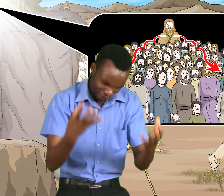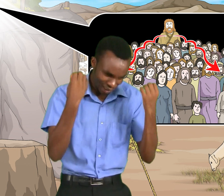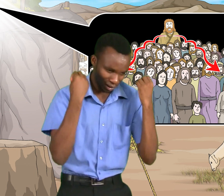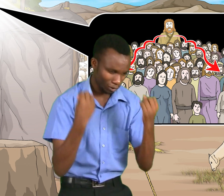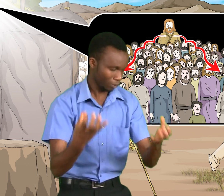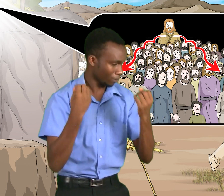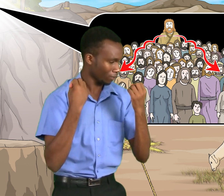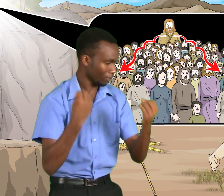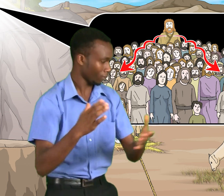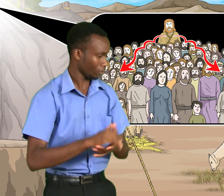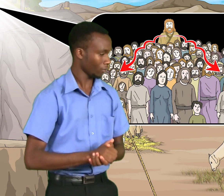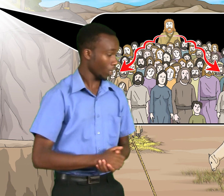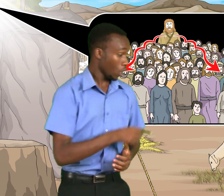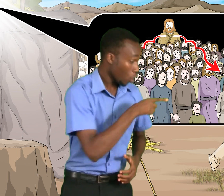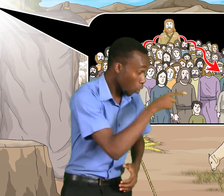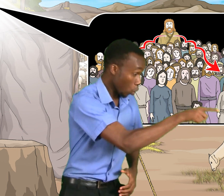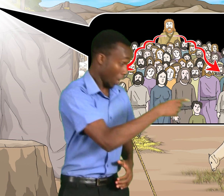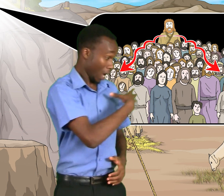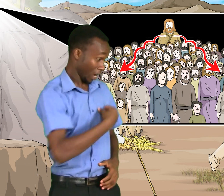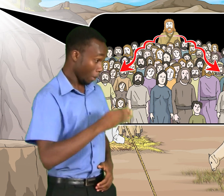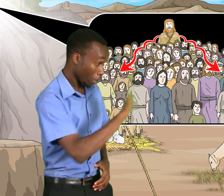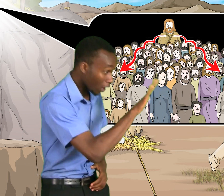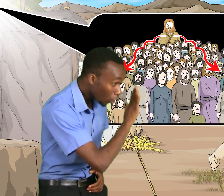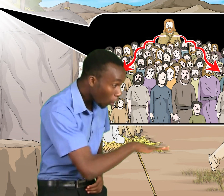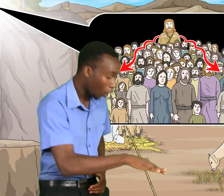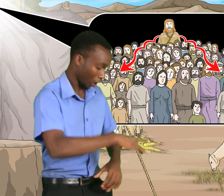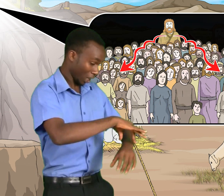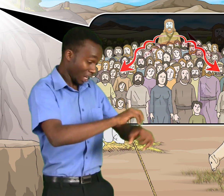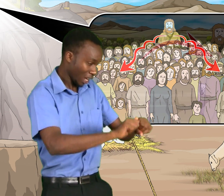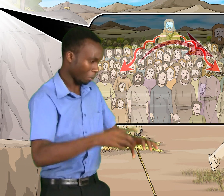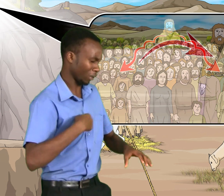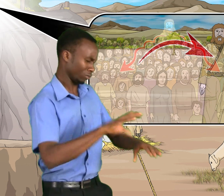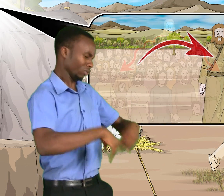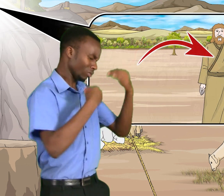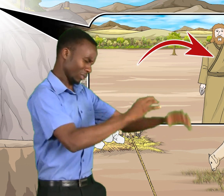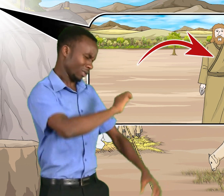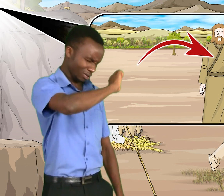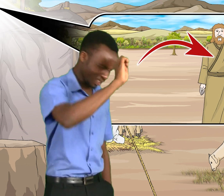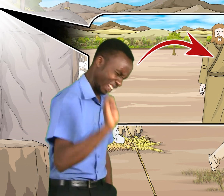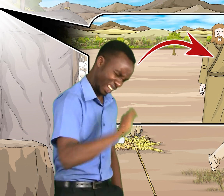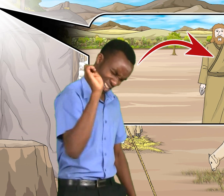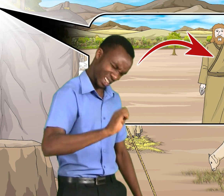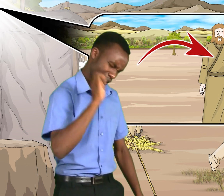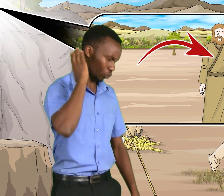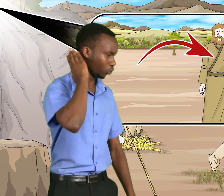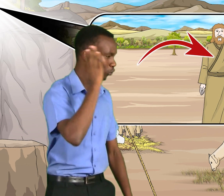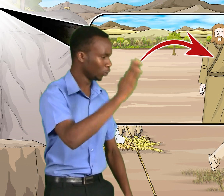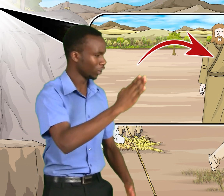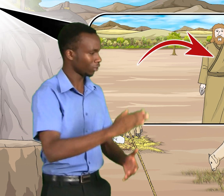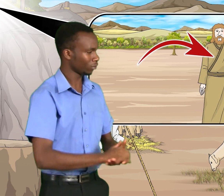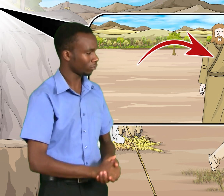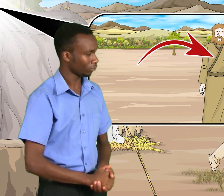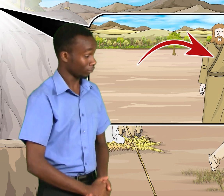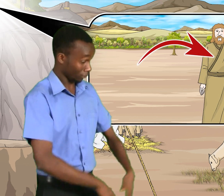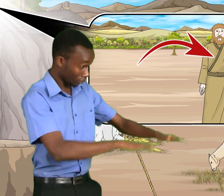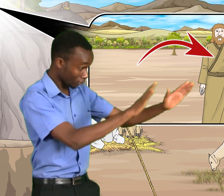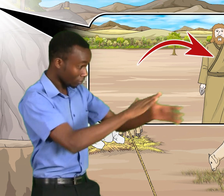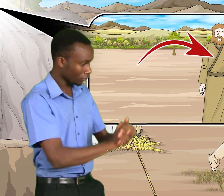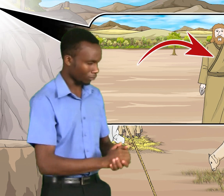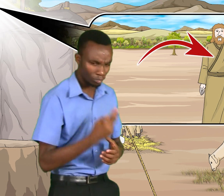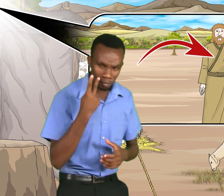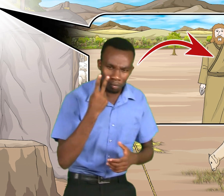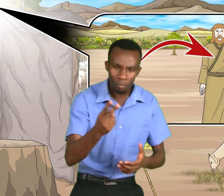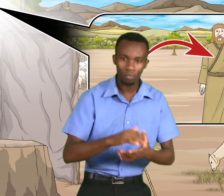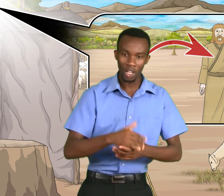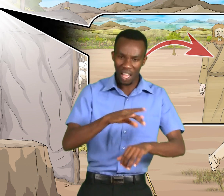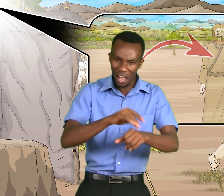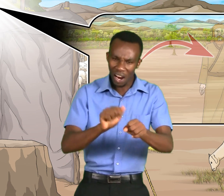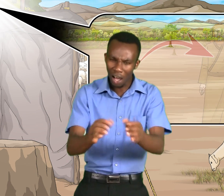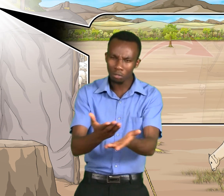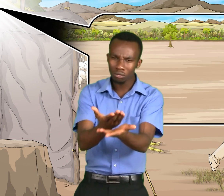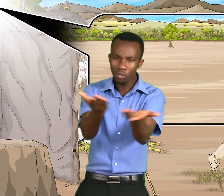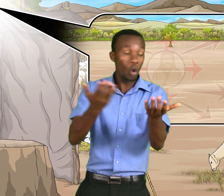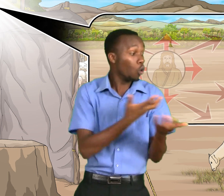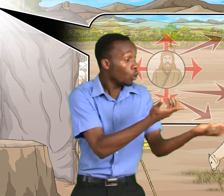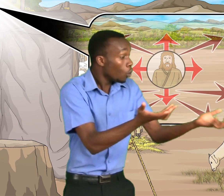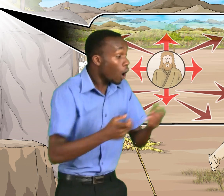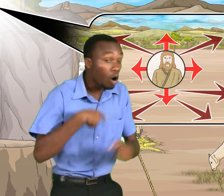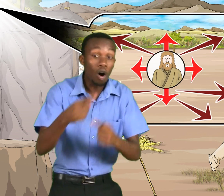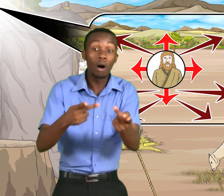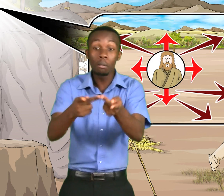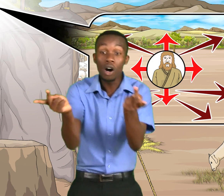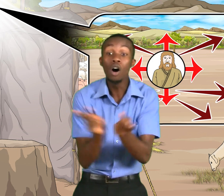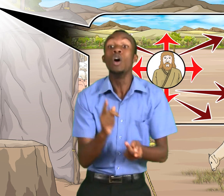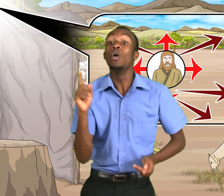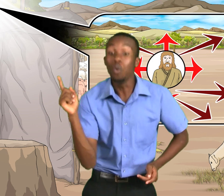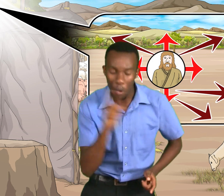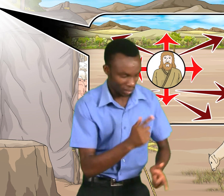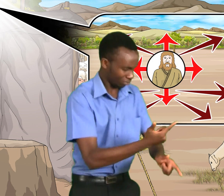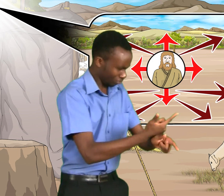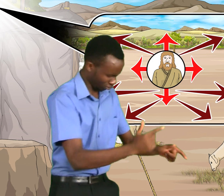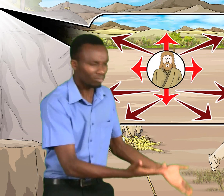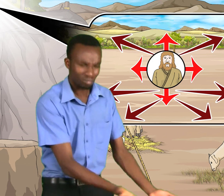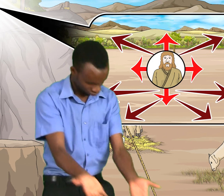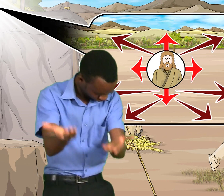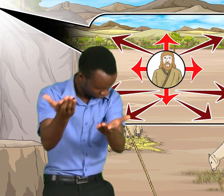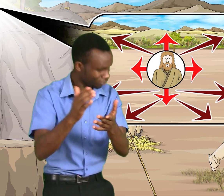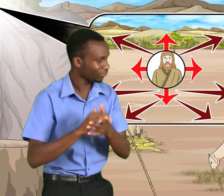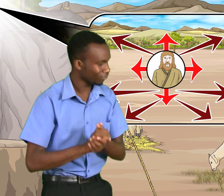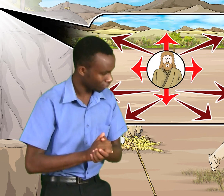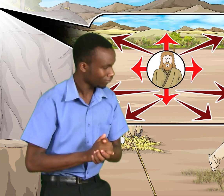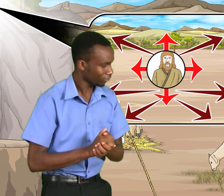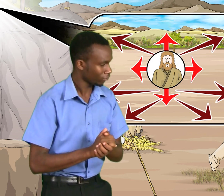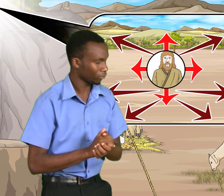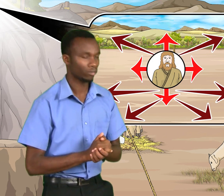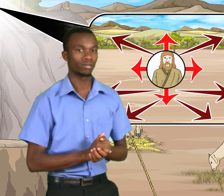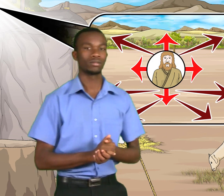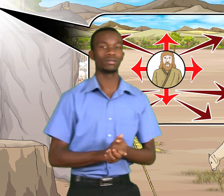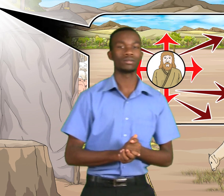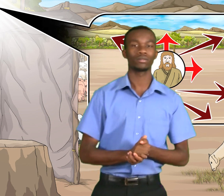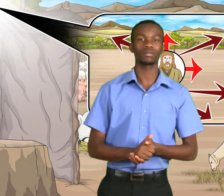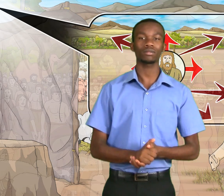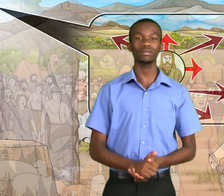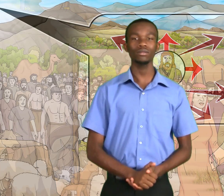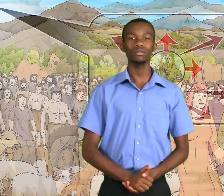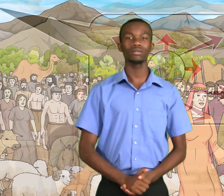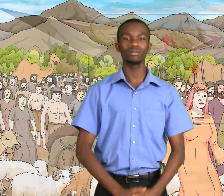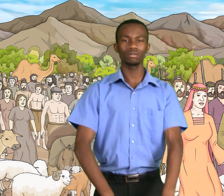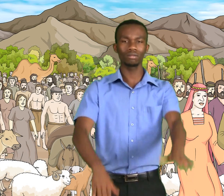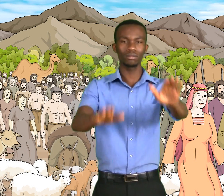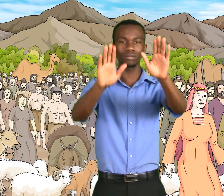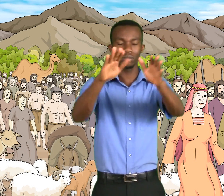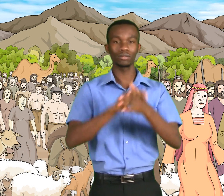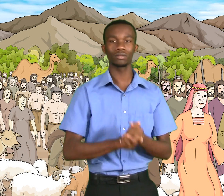Get up and walk around the land, through its length and breadth, for I will give it to you.”